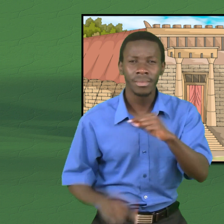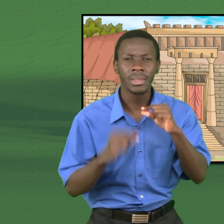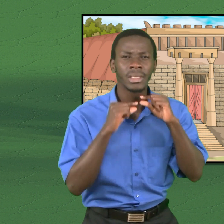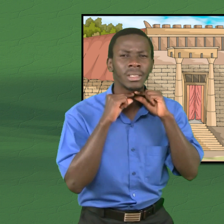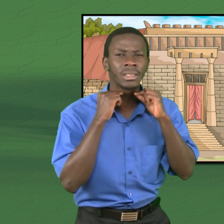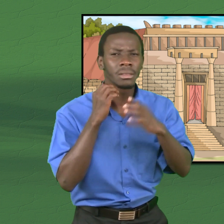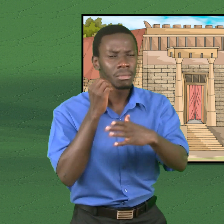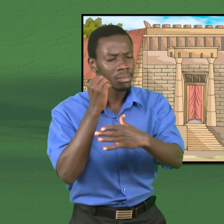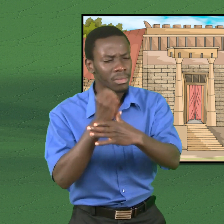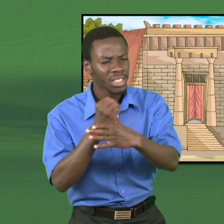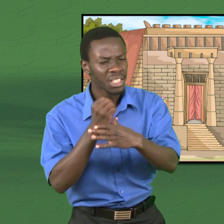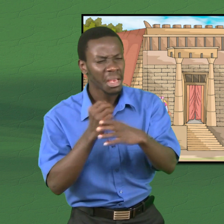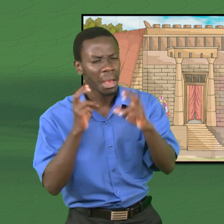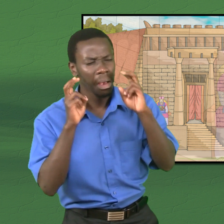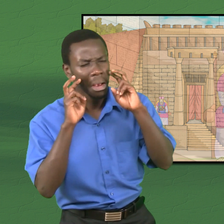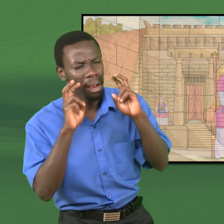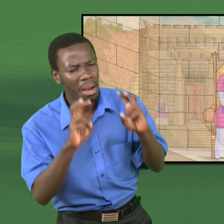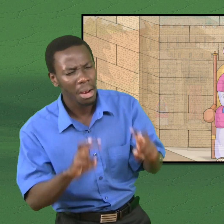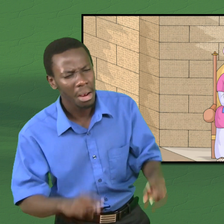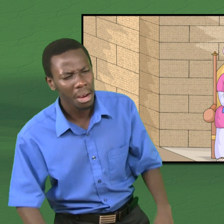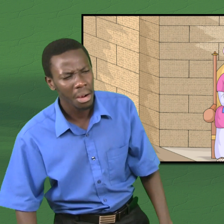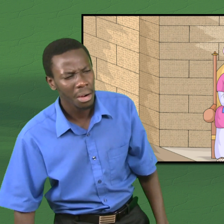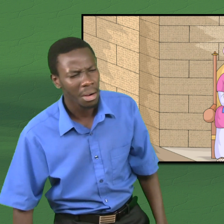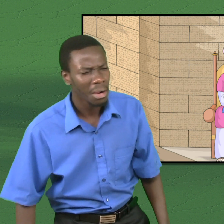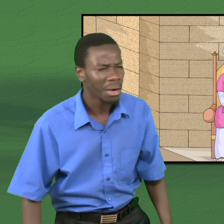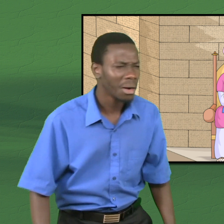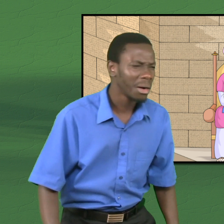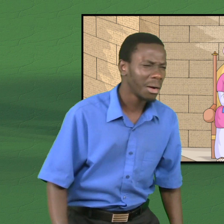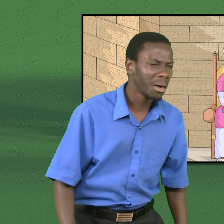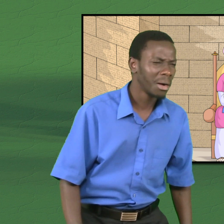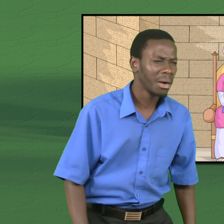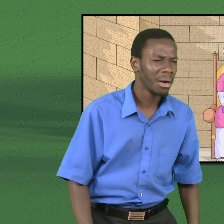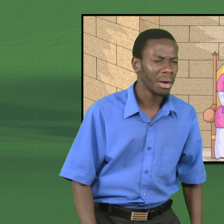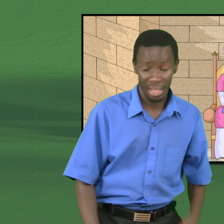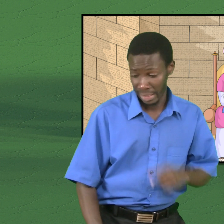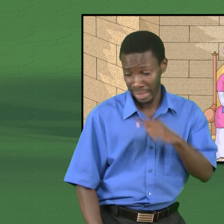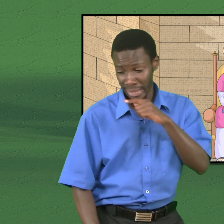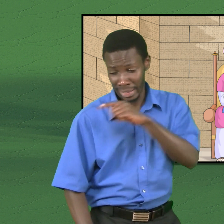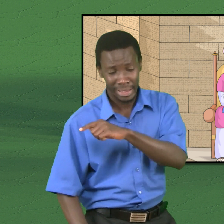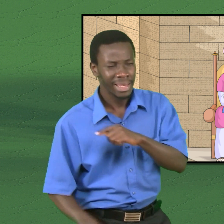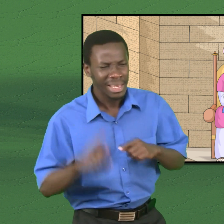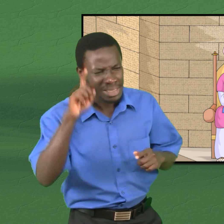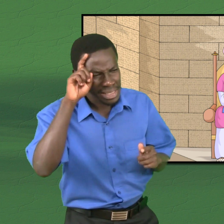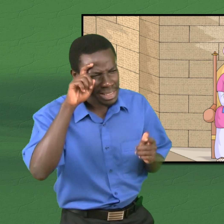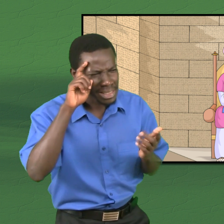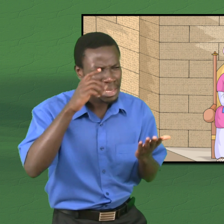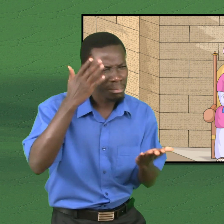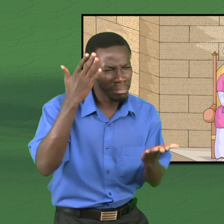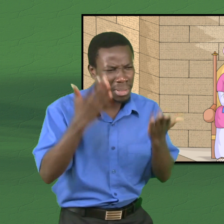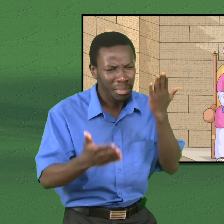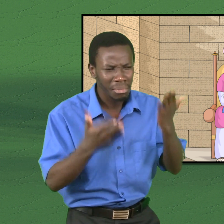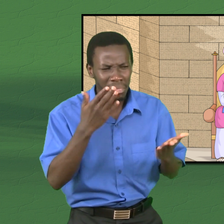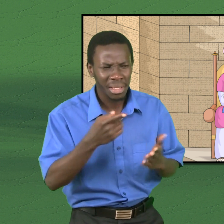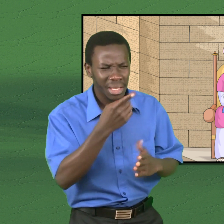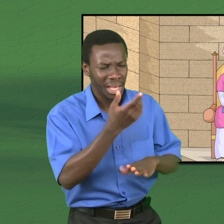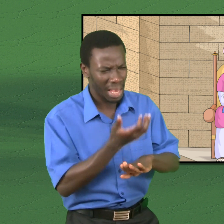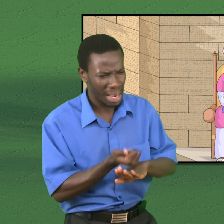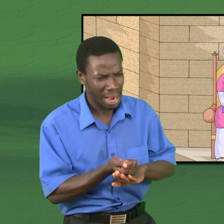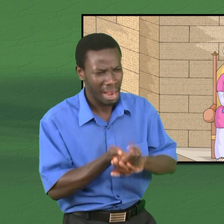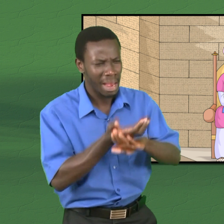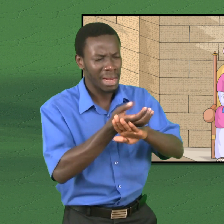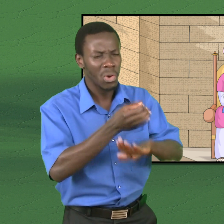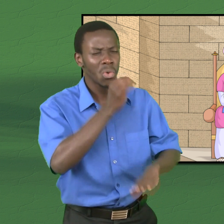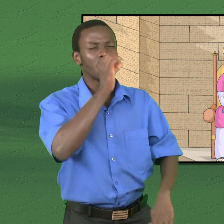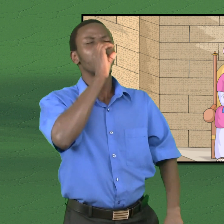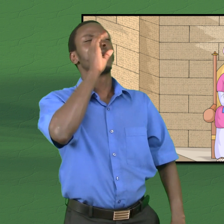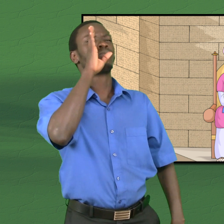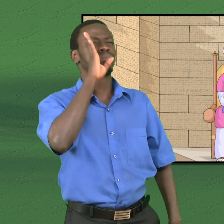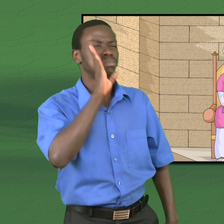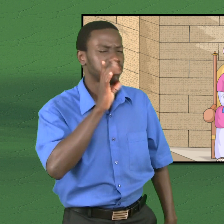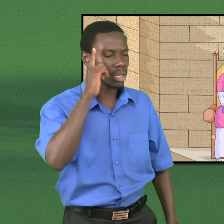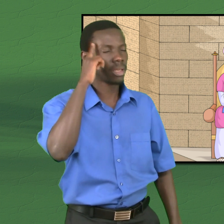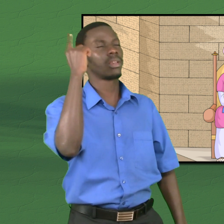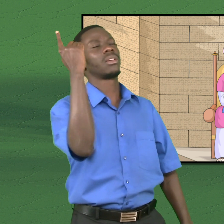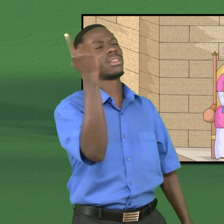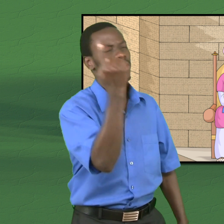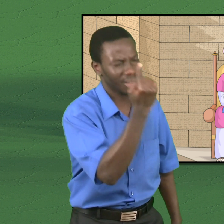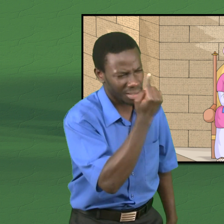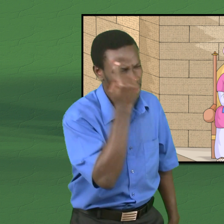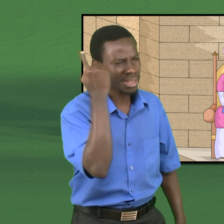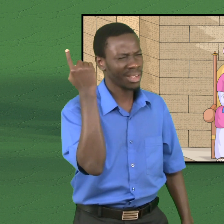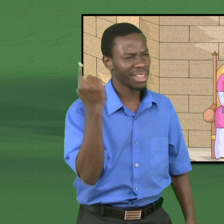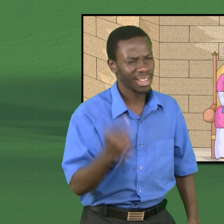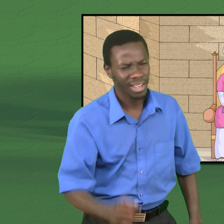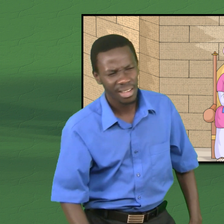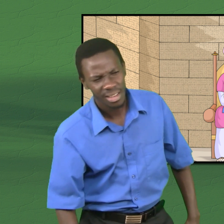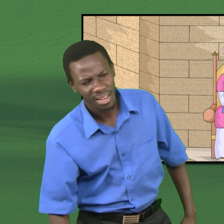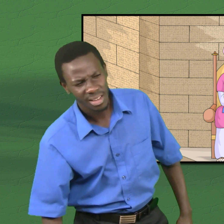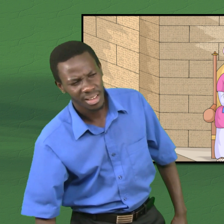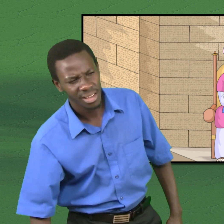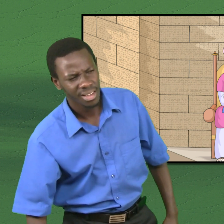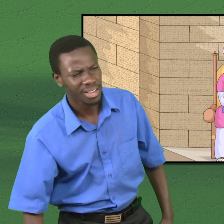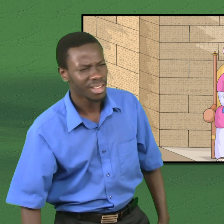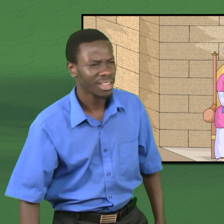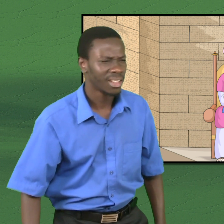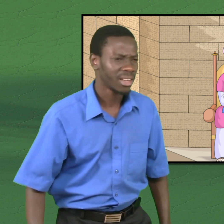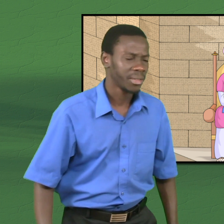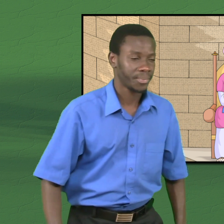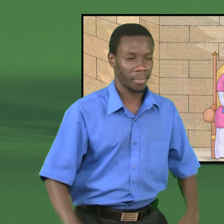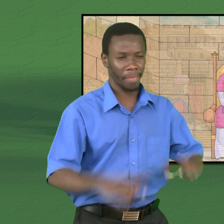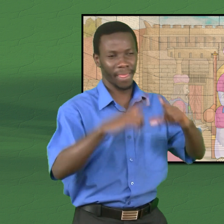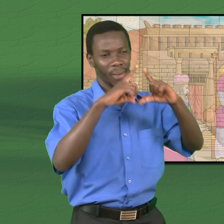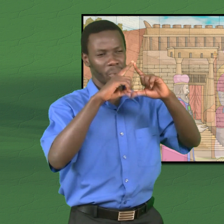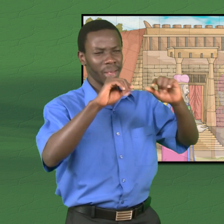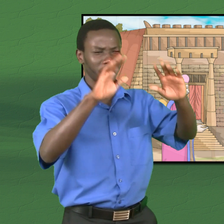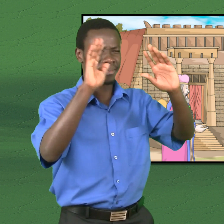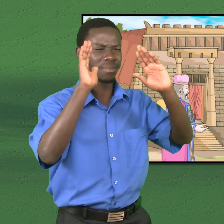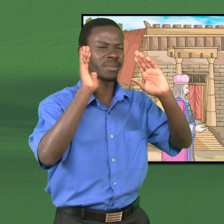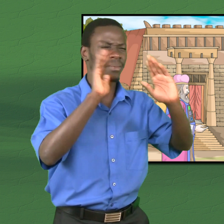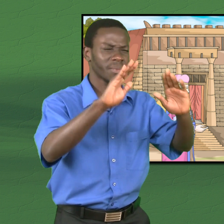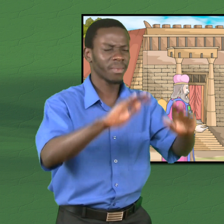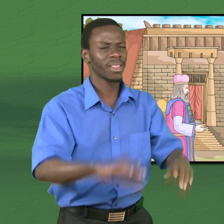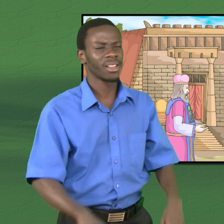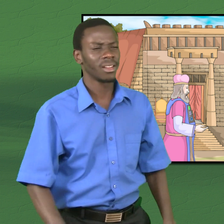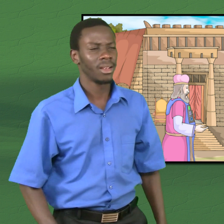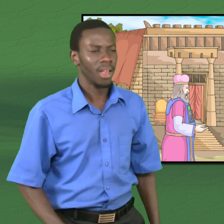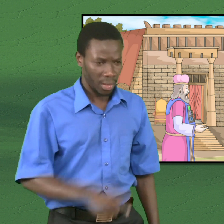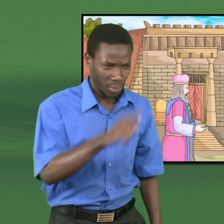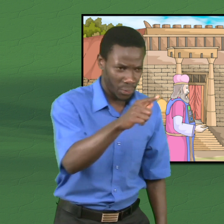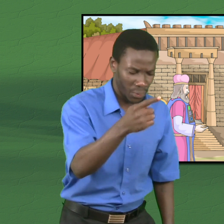As Hannah kept on praying before the LORD, Eli watched her mouth. Hannah was praying in her heart, and though her lips were moving, her voice could not be heard.